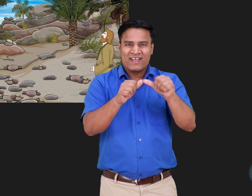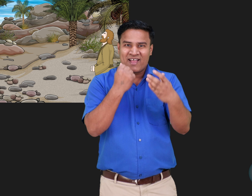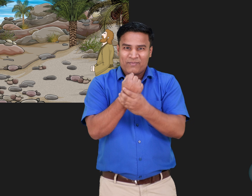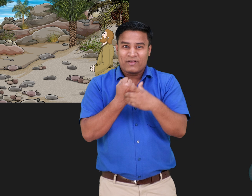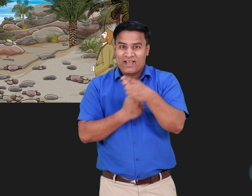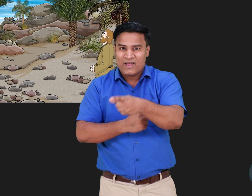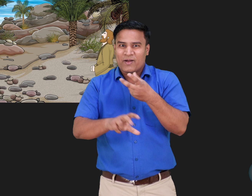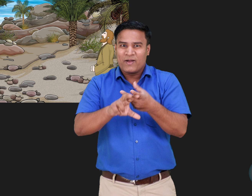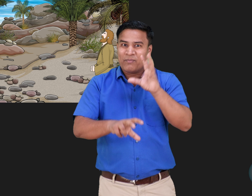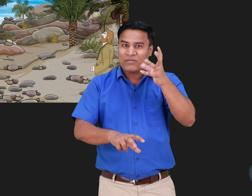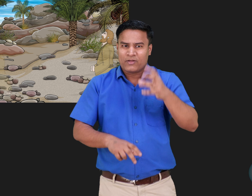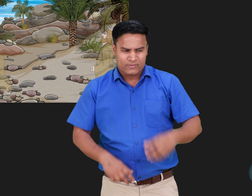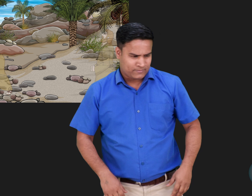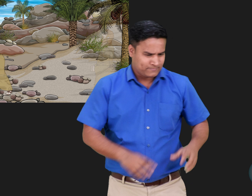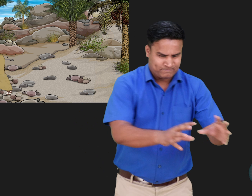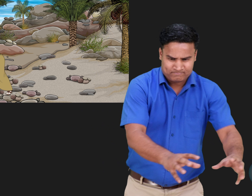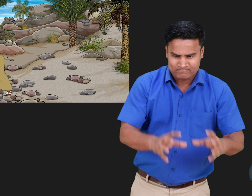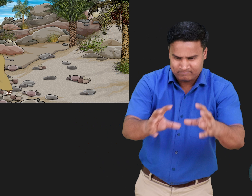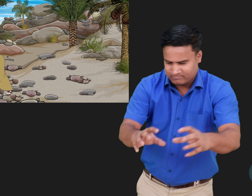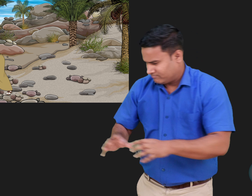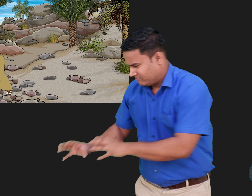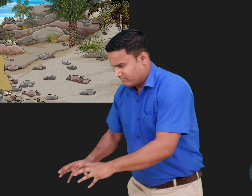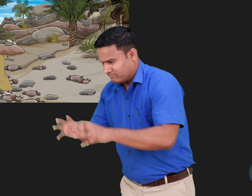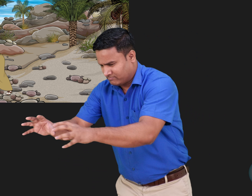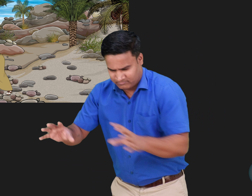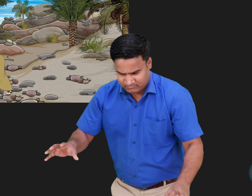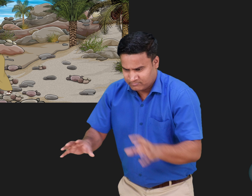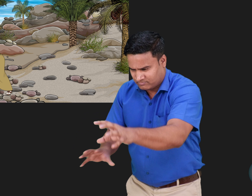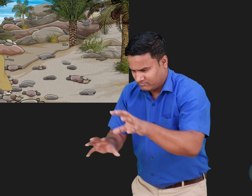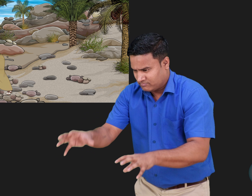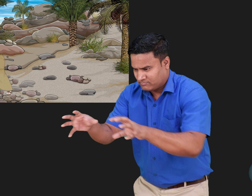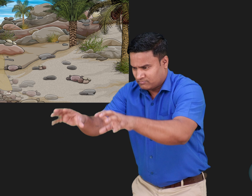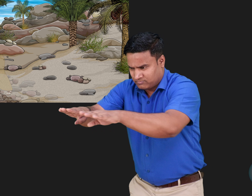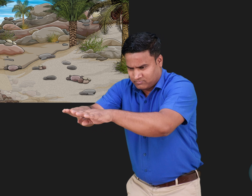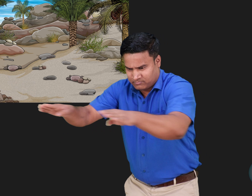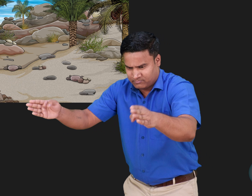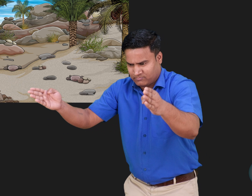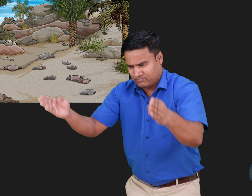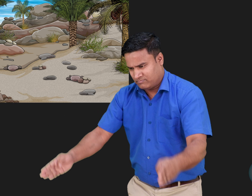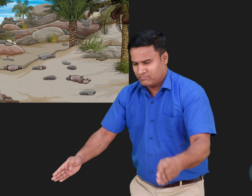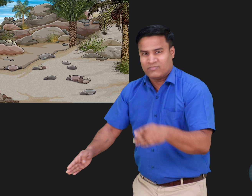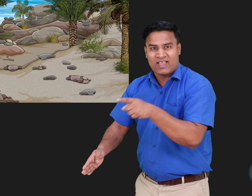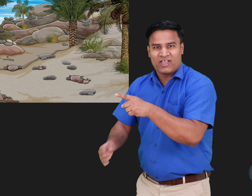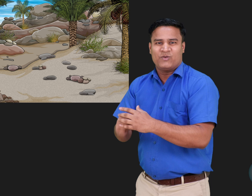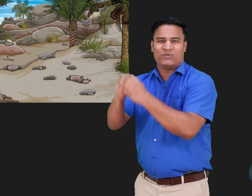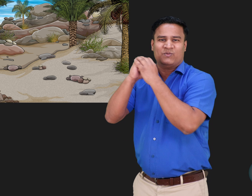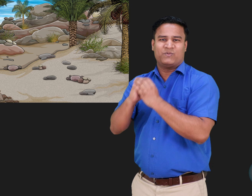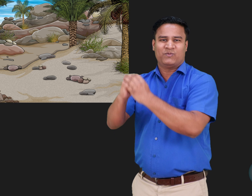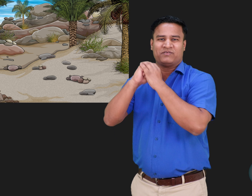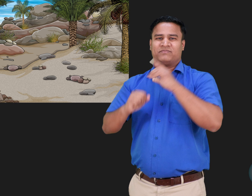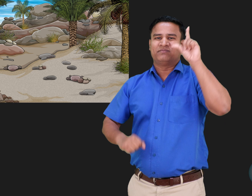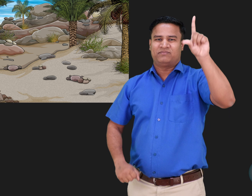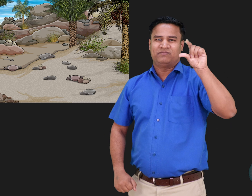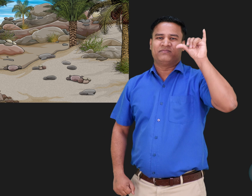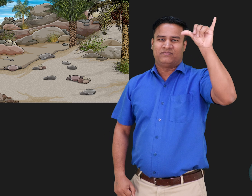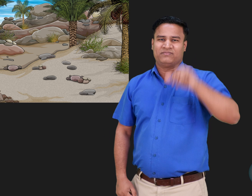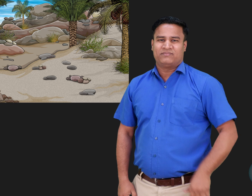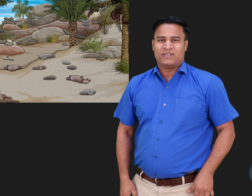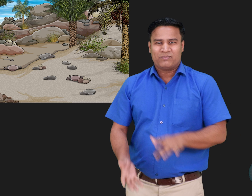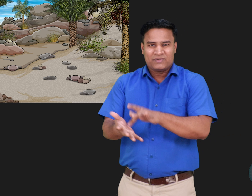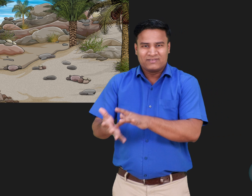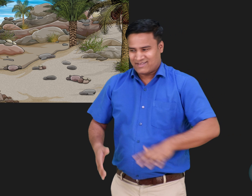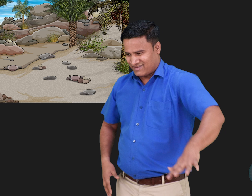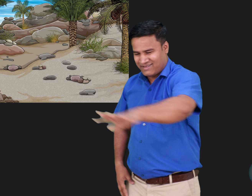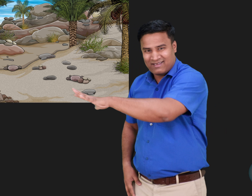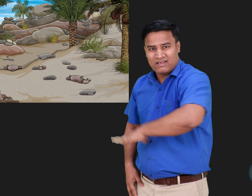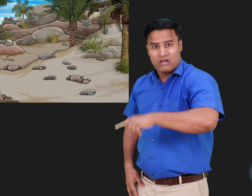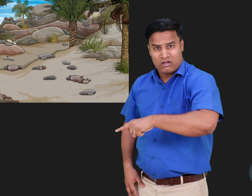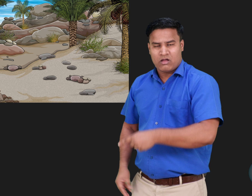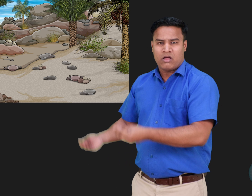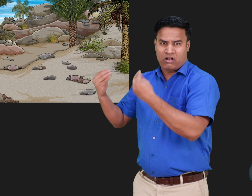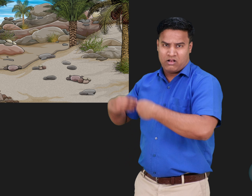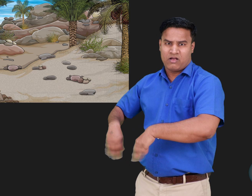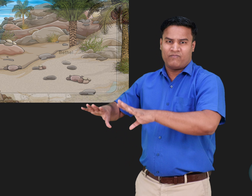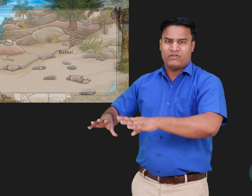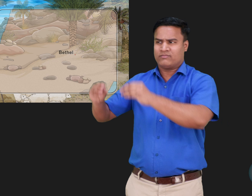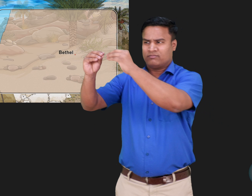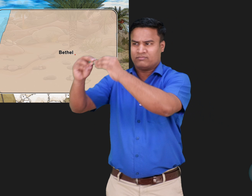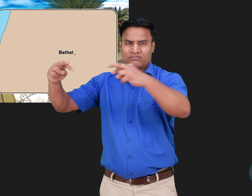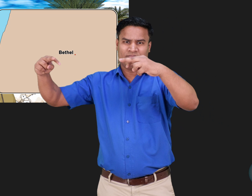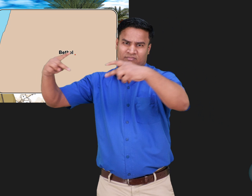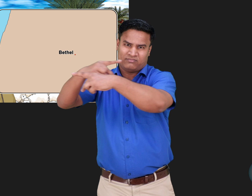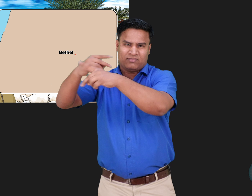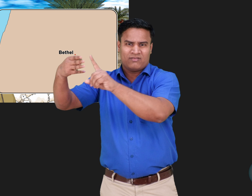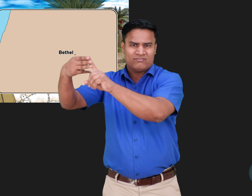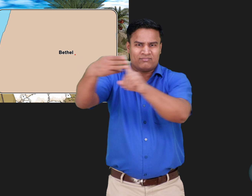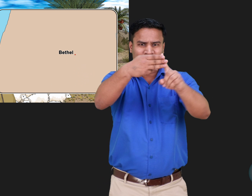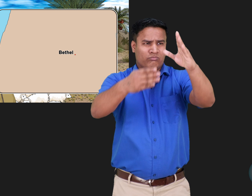So Abram built an altar there to the LORD, who had appeared to him.